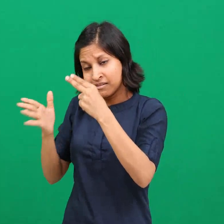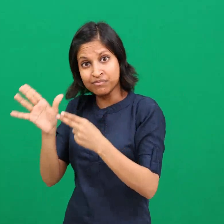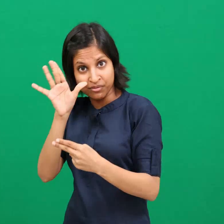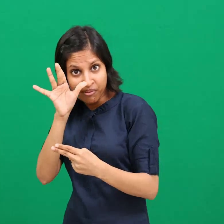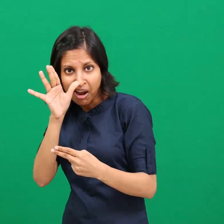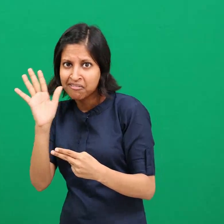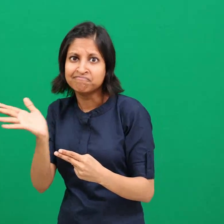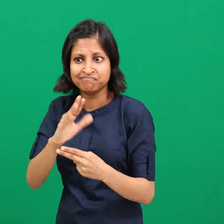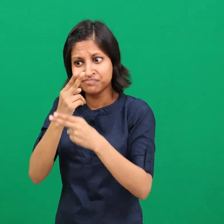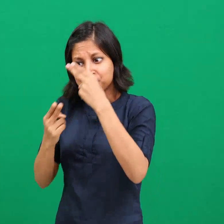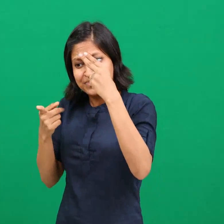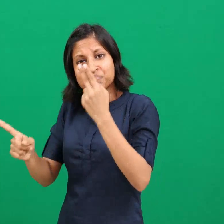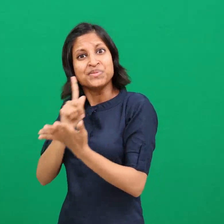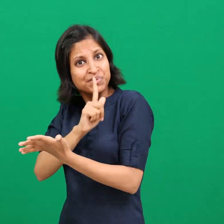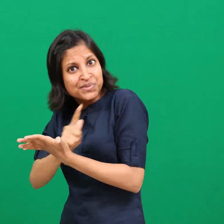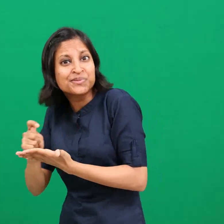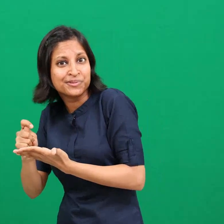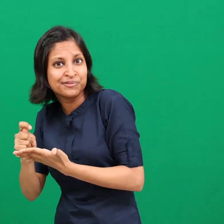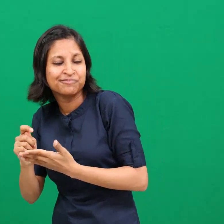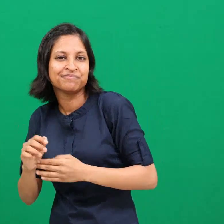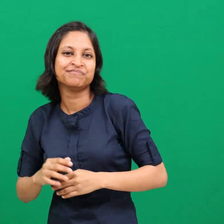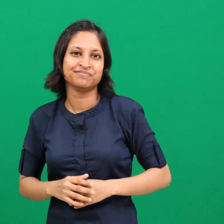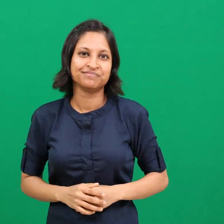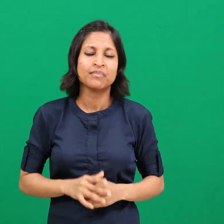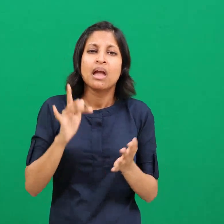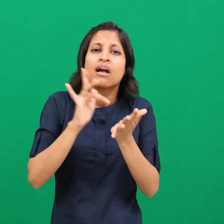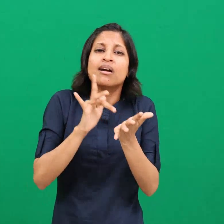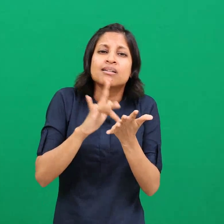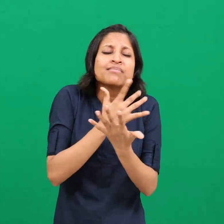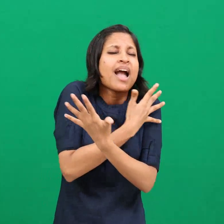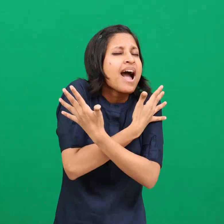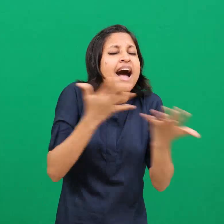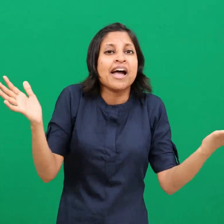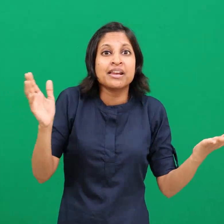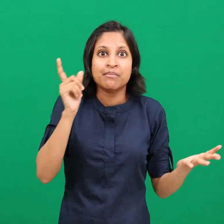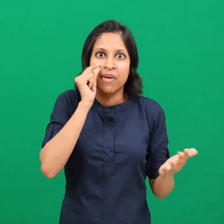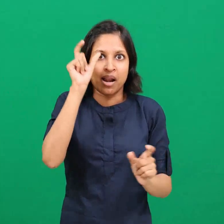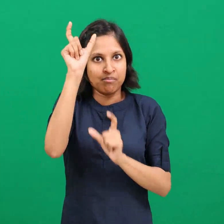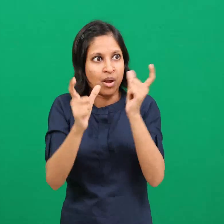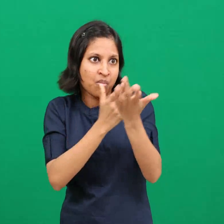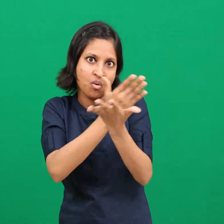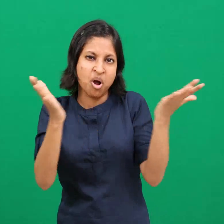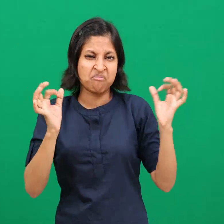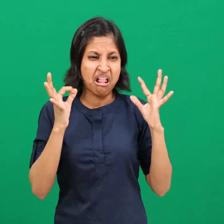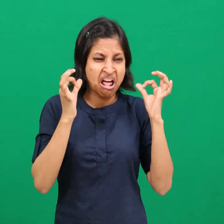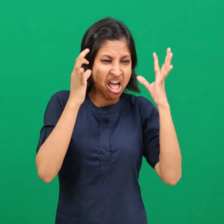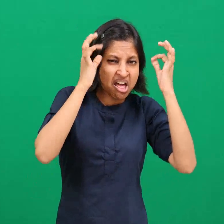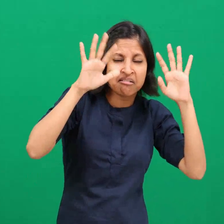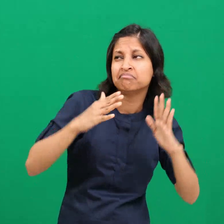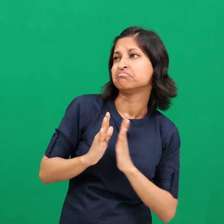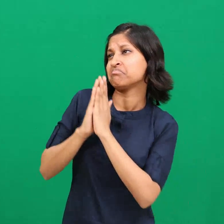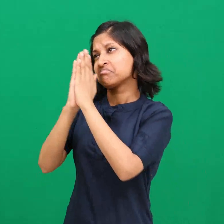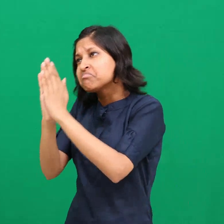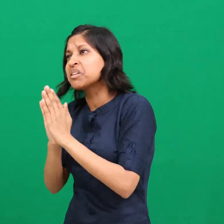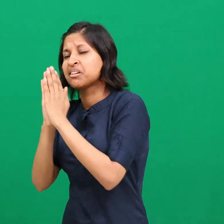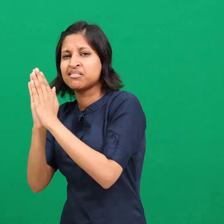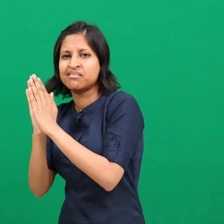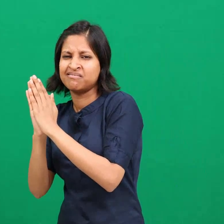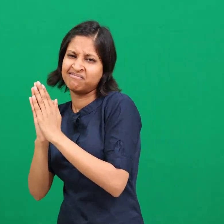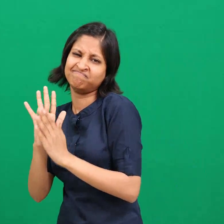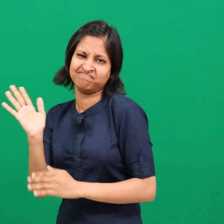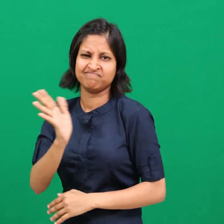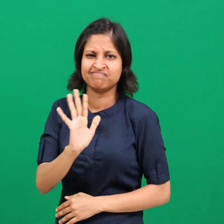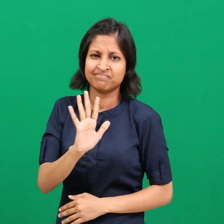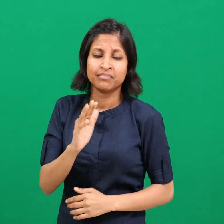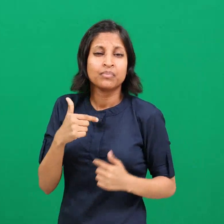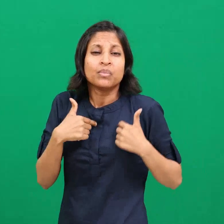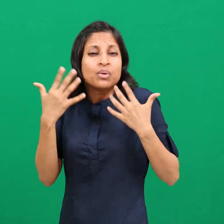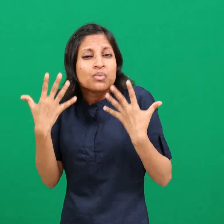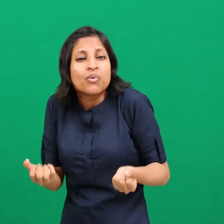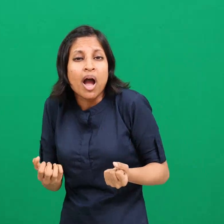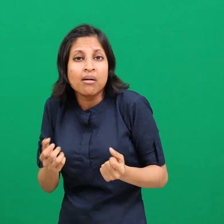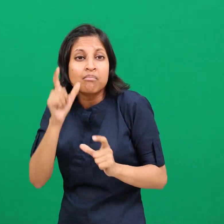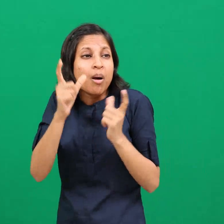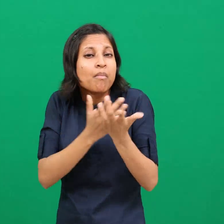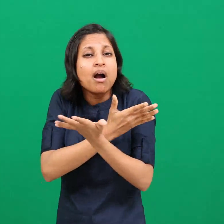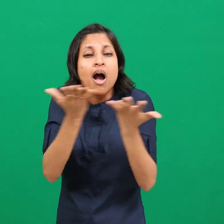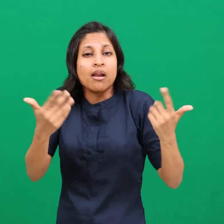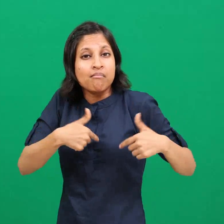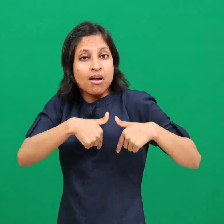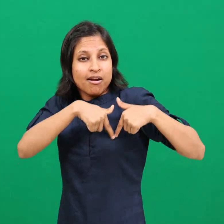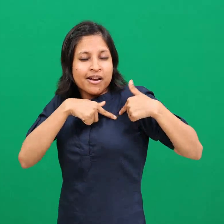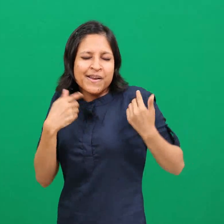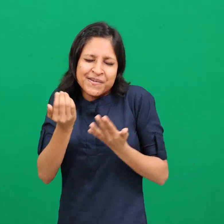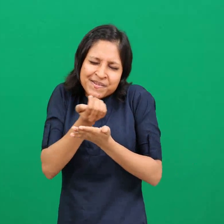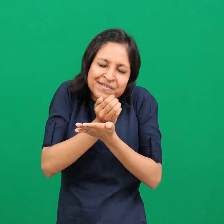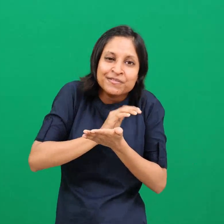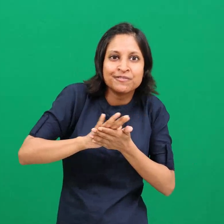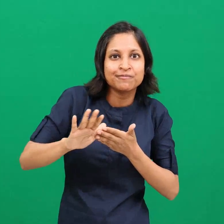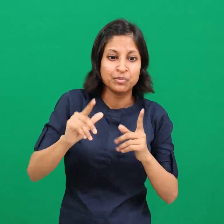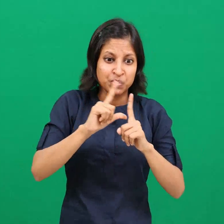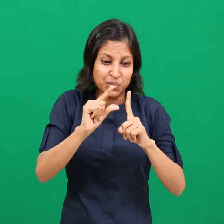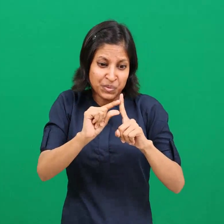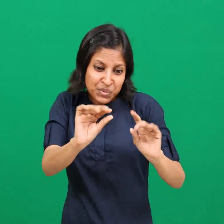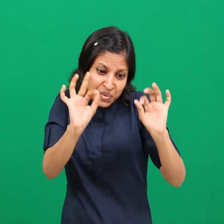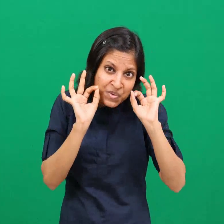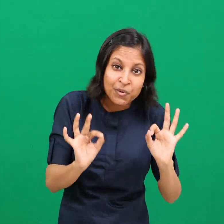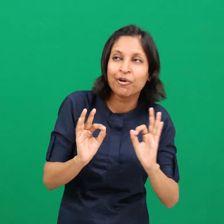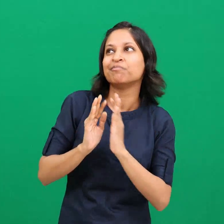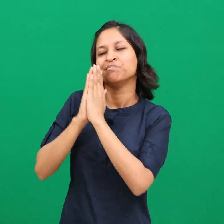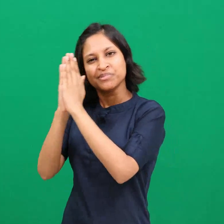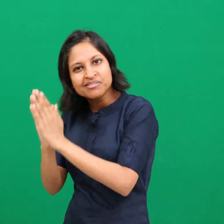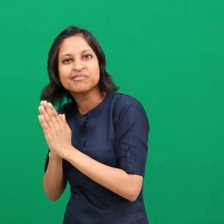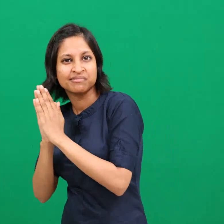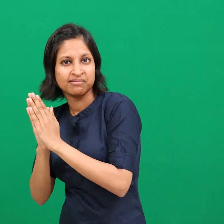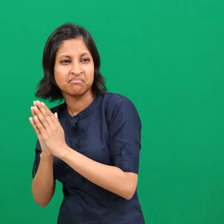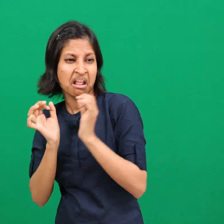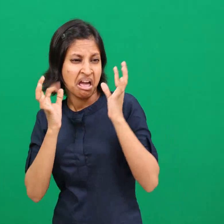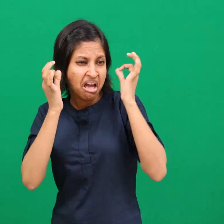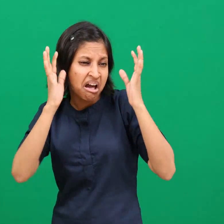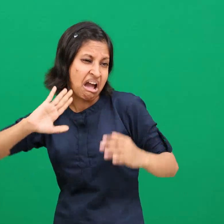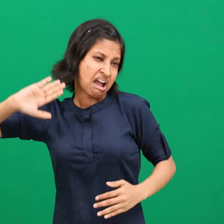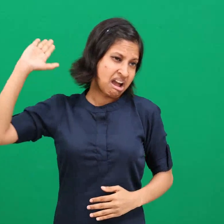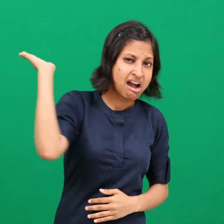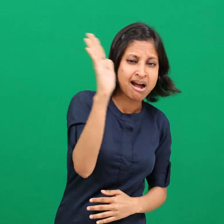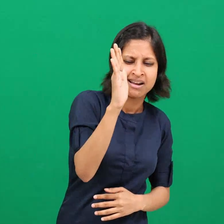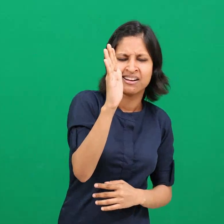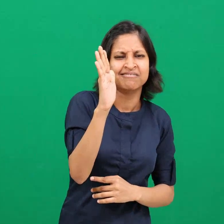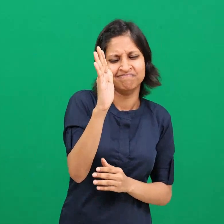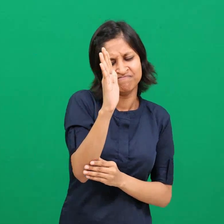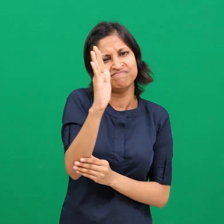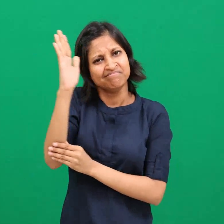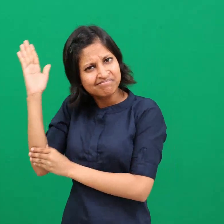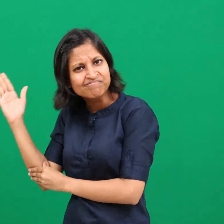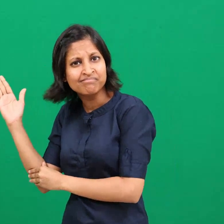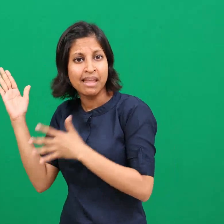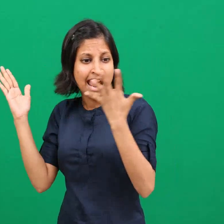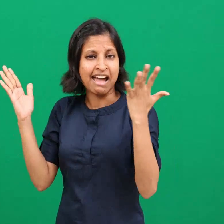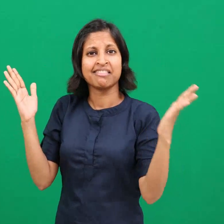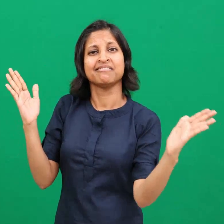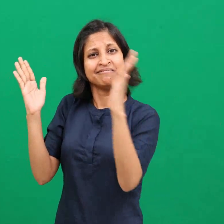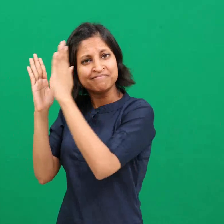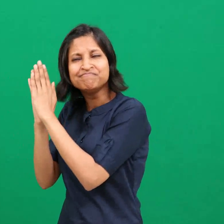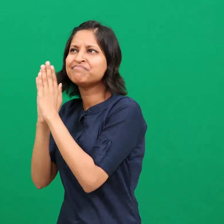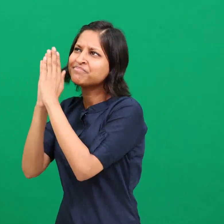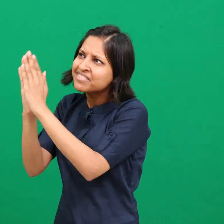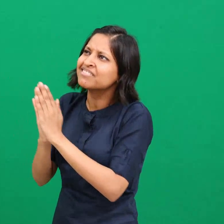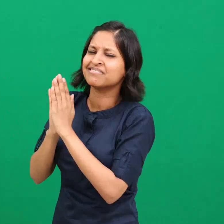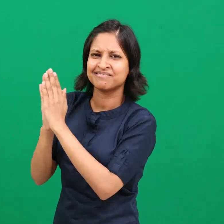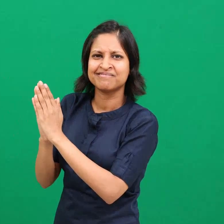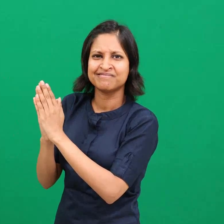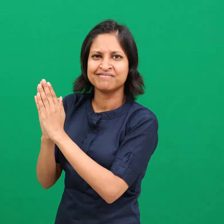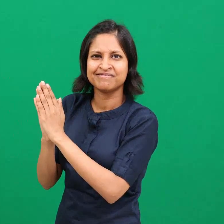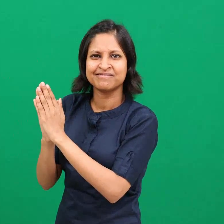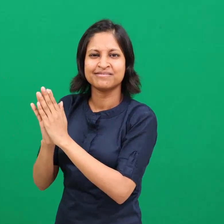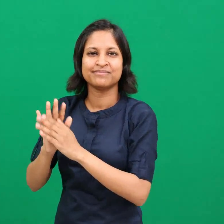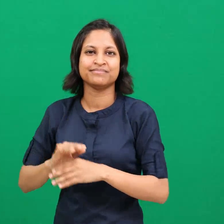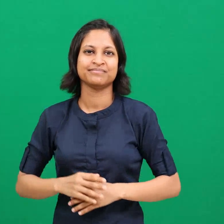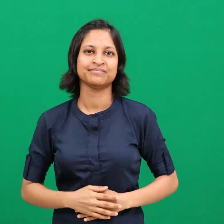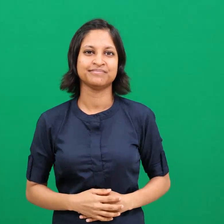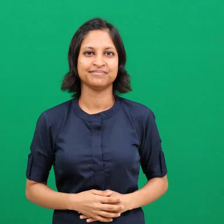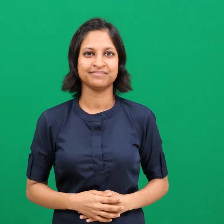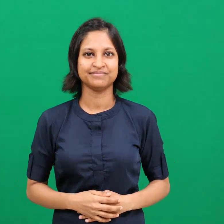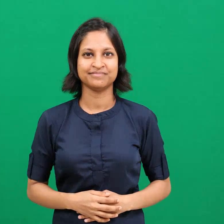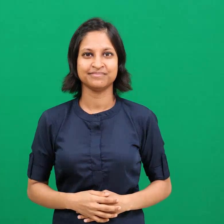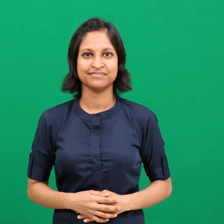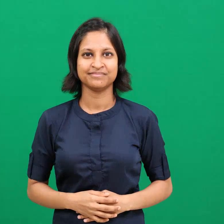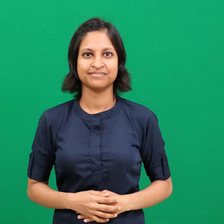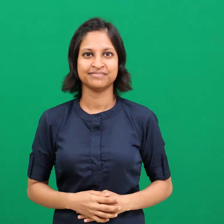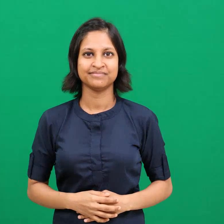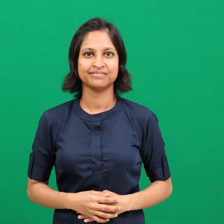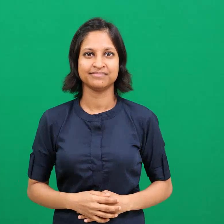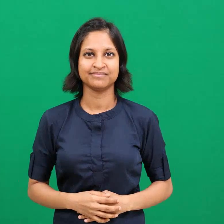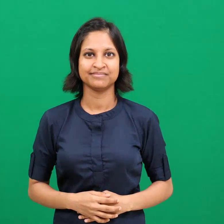I am not lying about anything. Therefore I want the men everywhere to pray, lifting up holy hands, without anger or dissension.